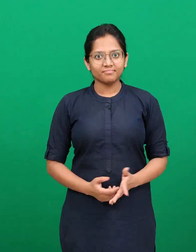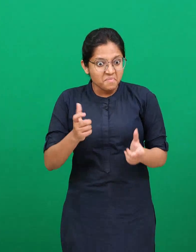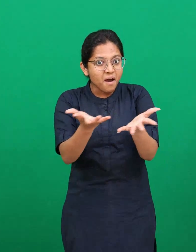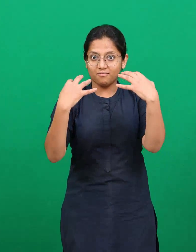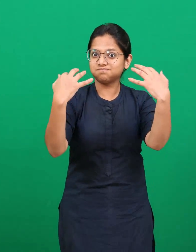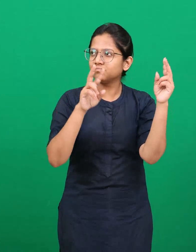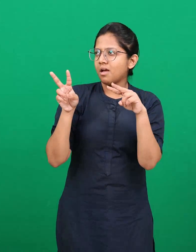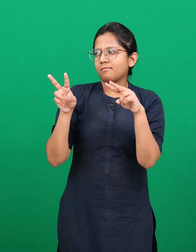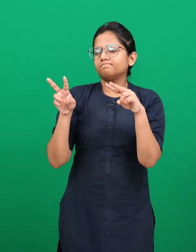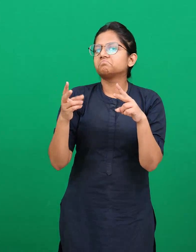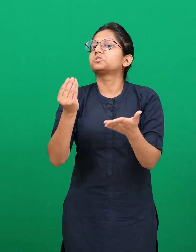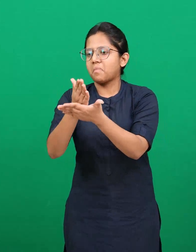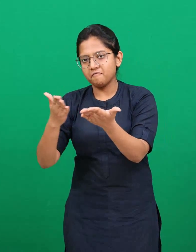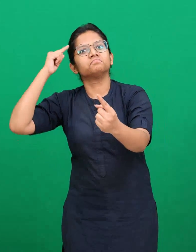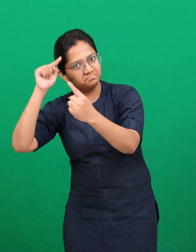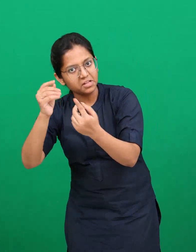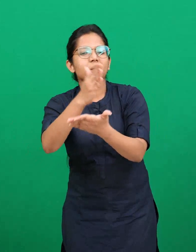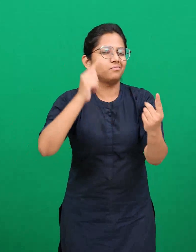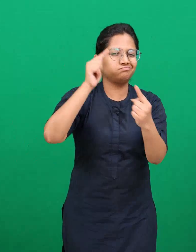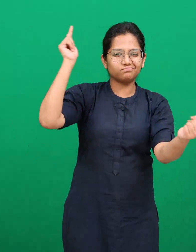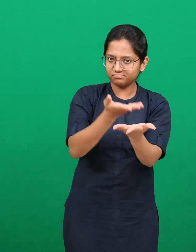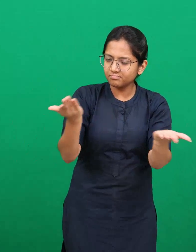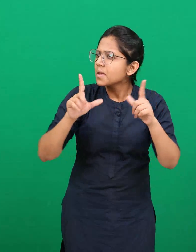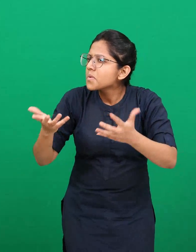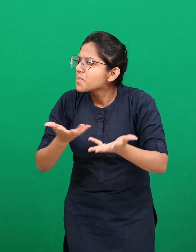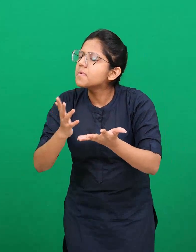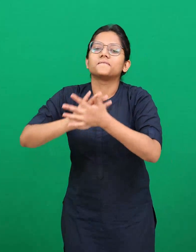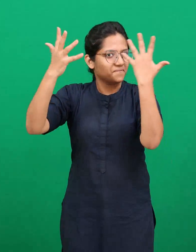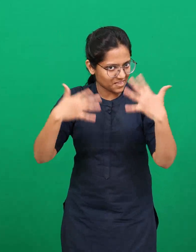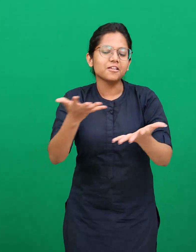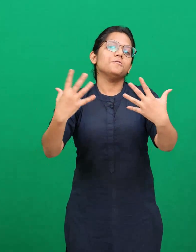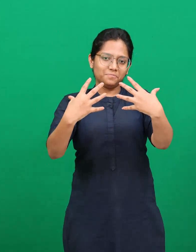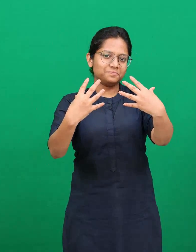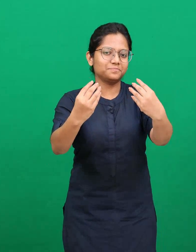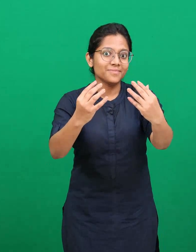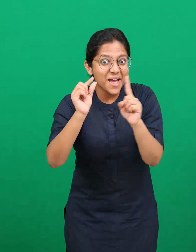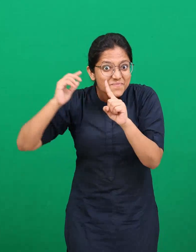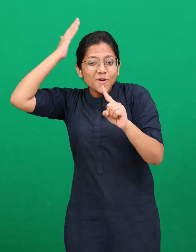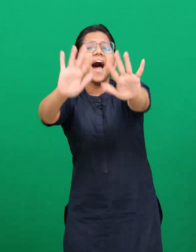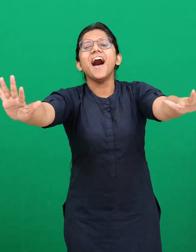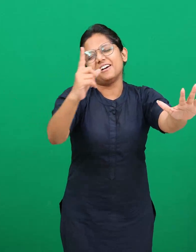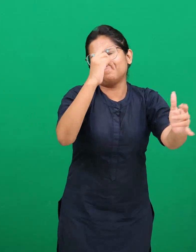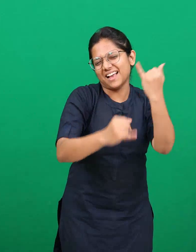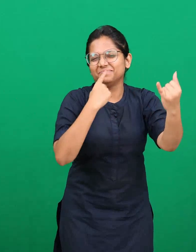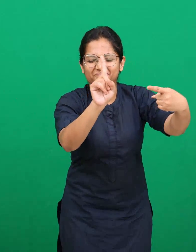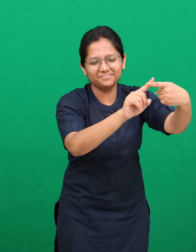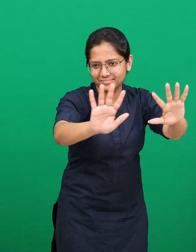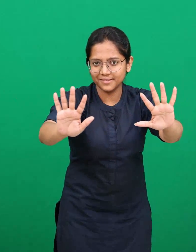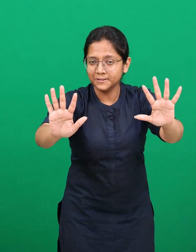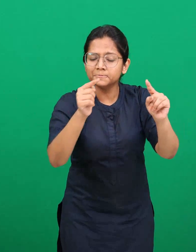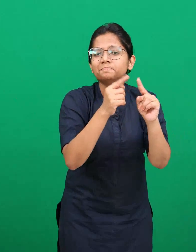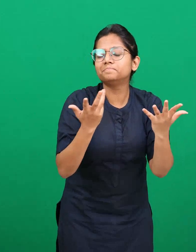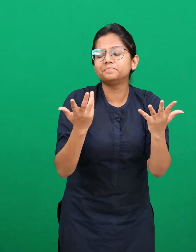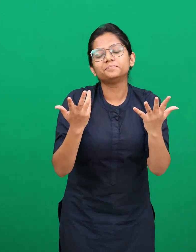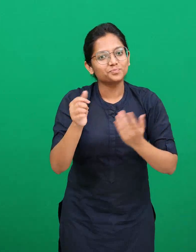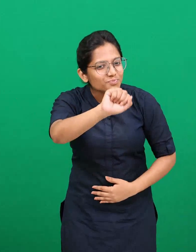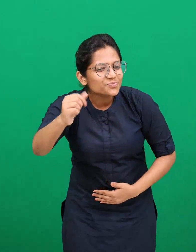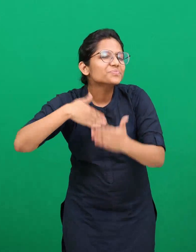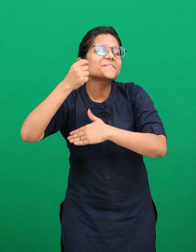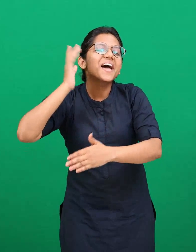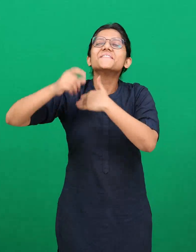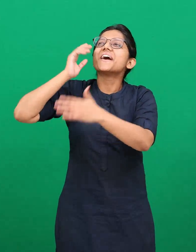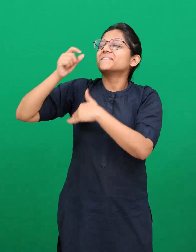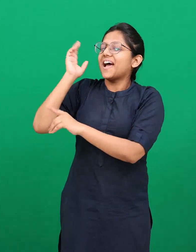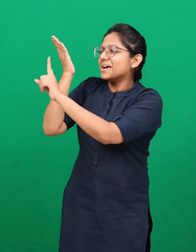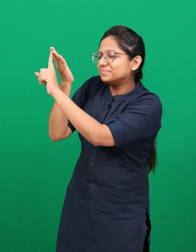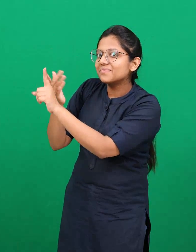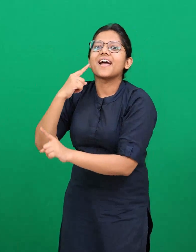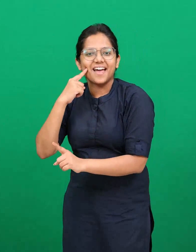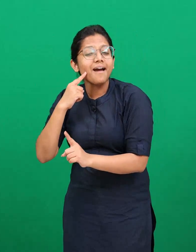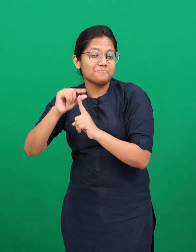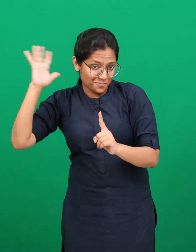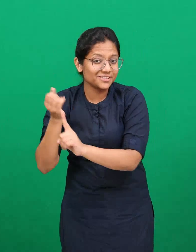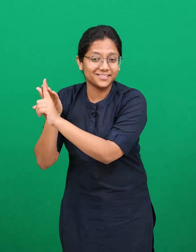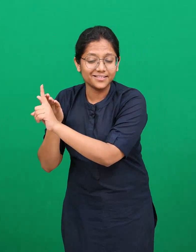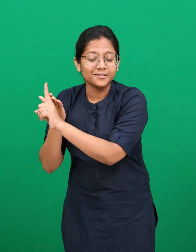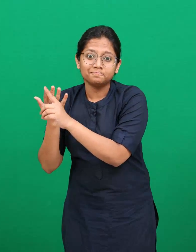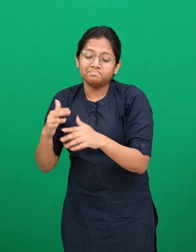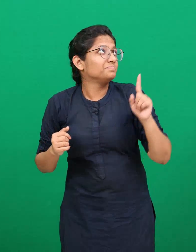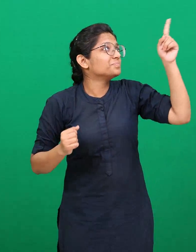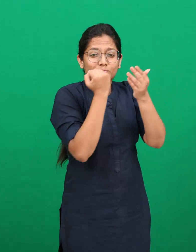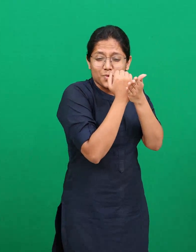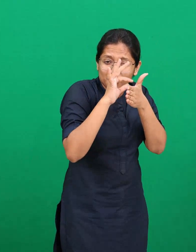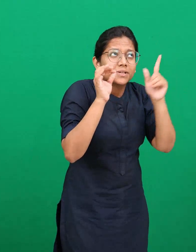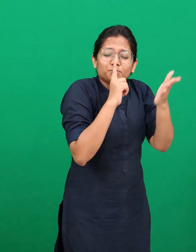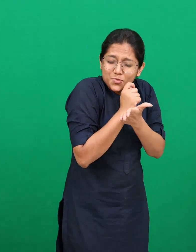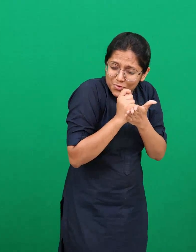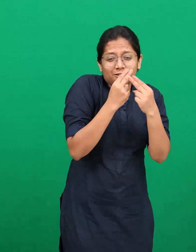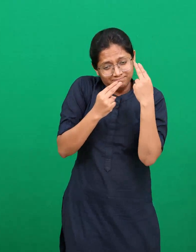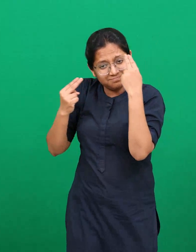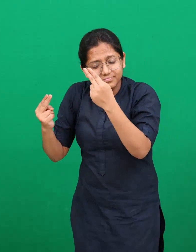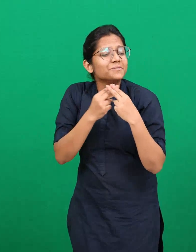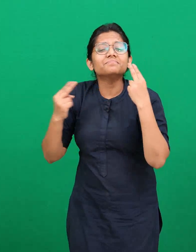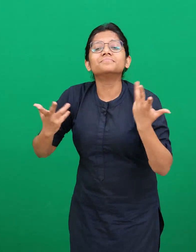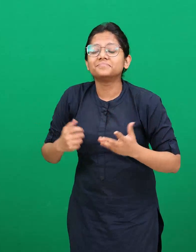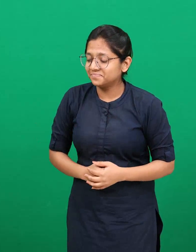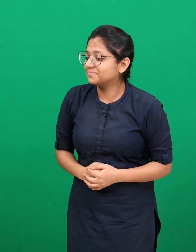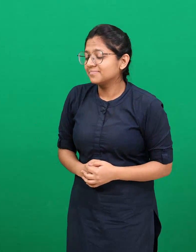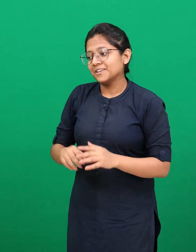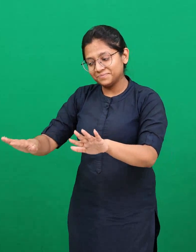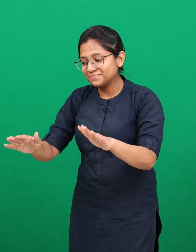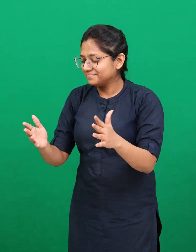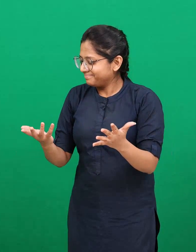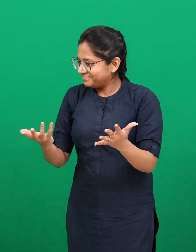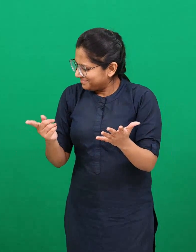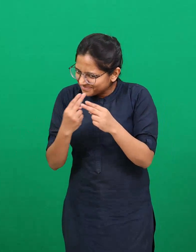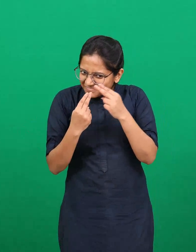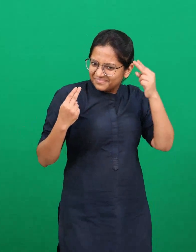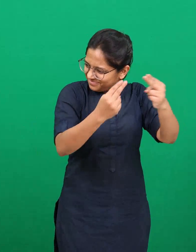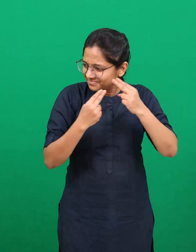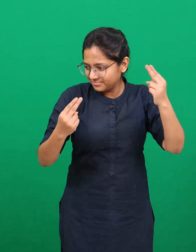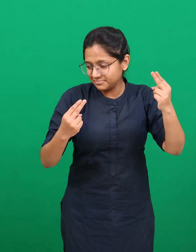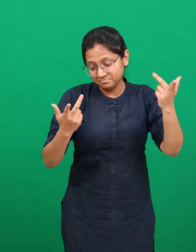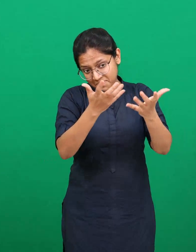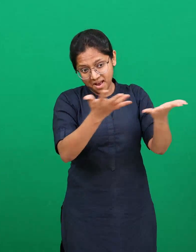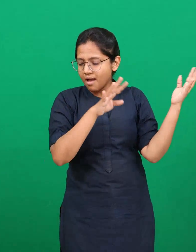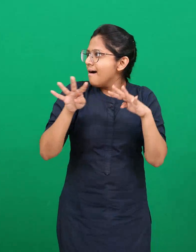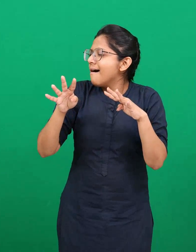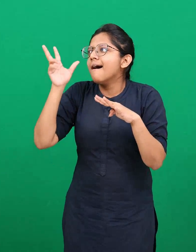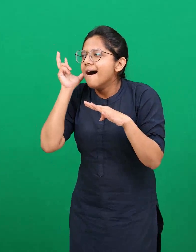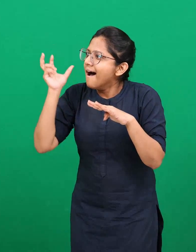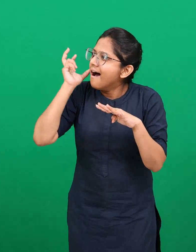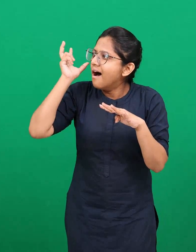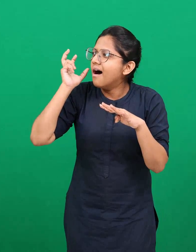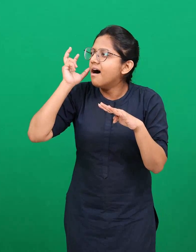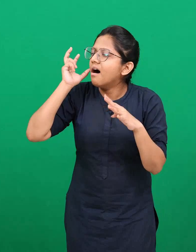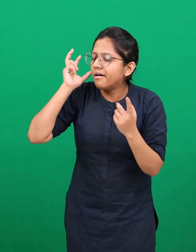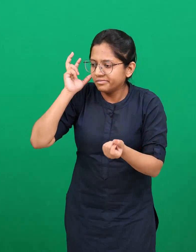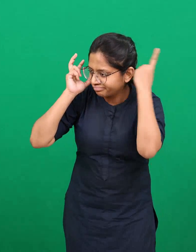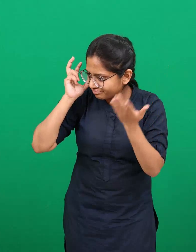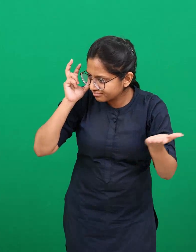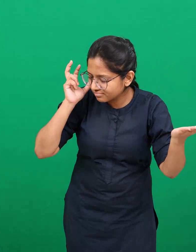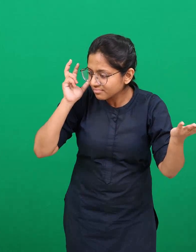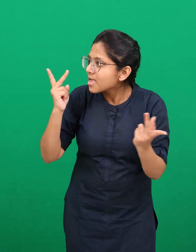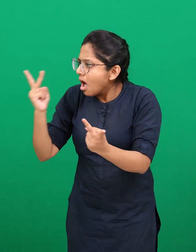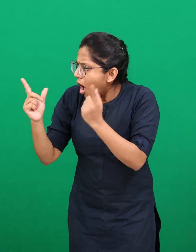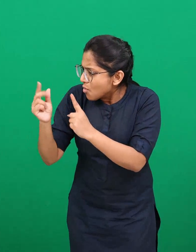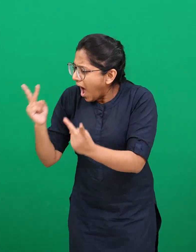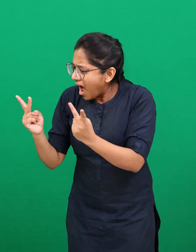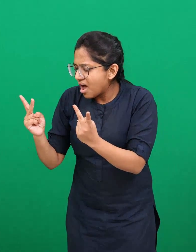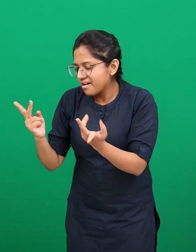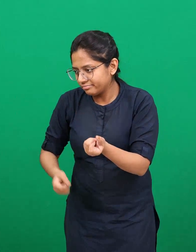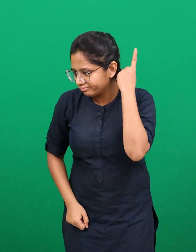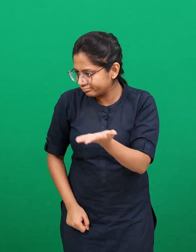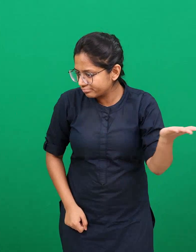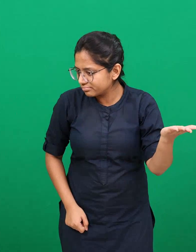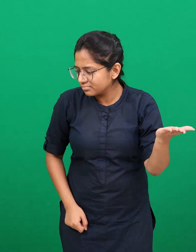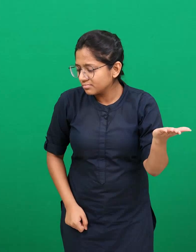They disagreed among themselves and began to leave after Paul had made this final statement: "The Holy Spirit was right when He spoke to your fathers through Isaiah the prophet: ' Go to this people and say, "You will be ever hearing but never understanding;